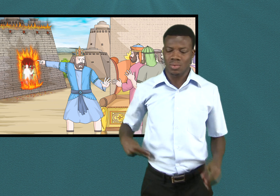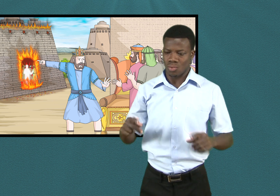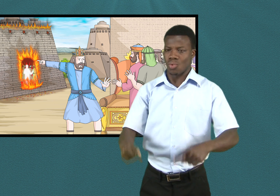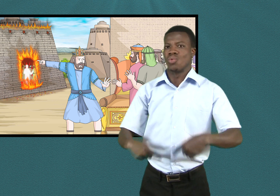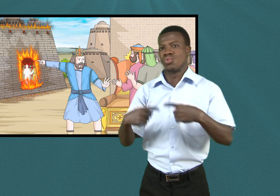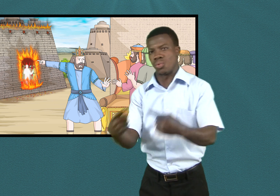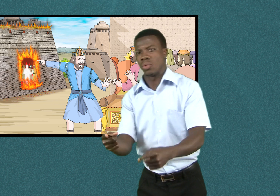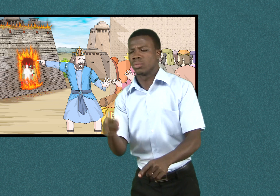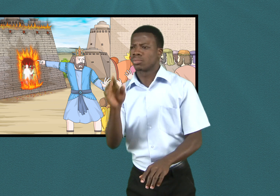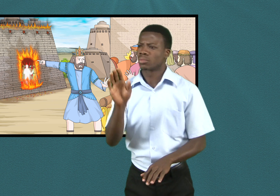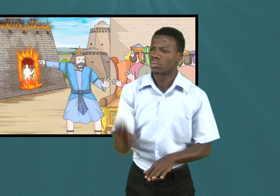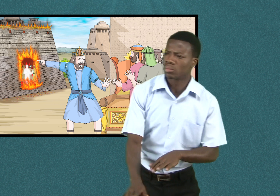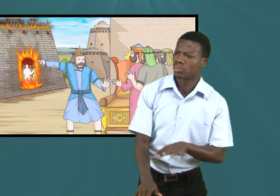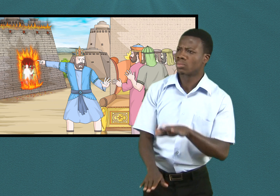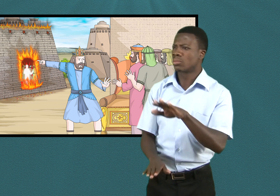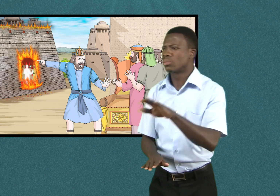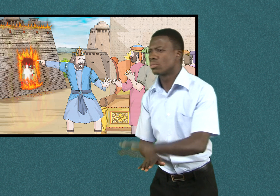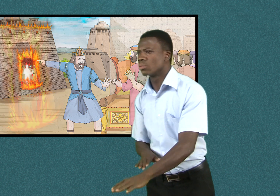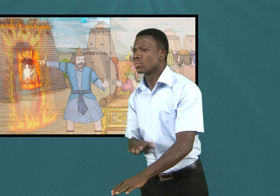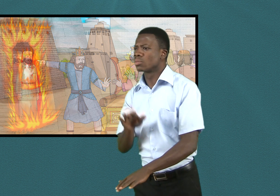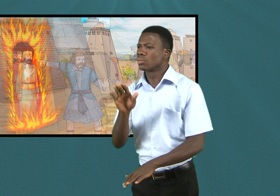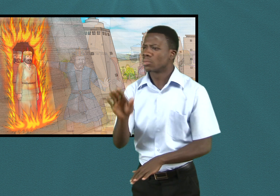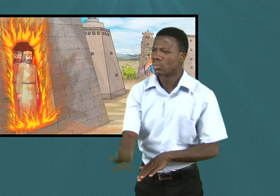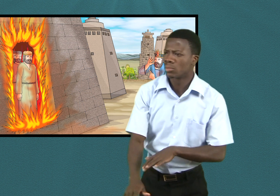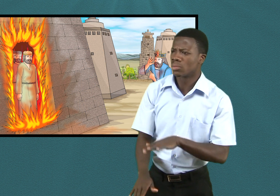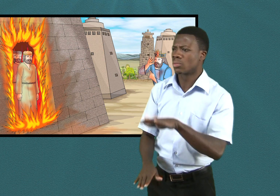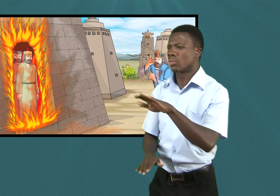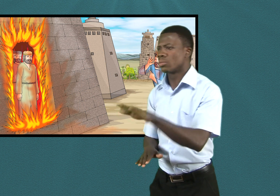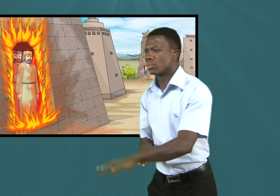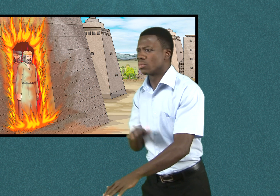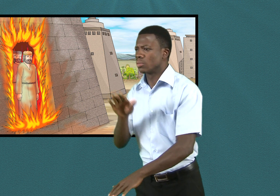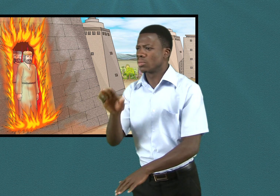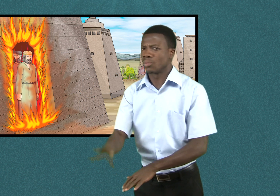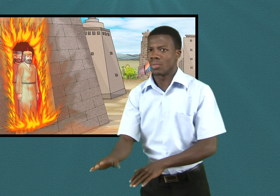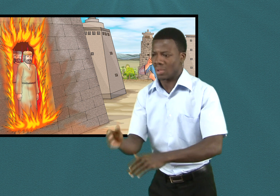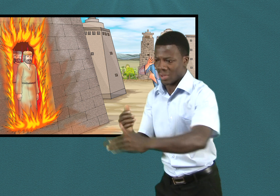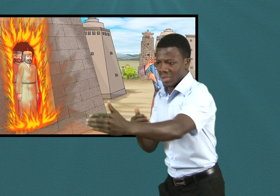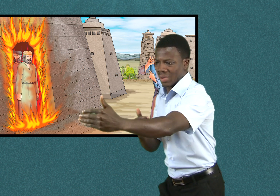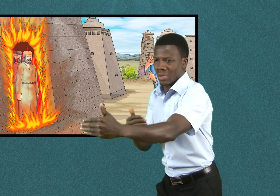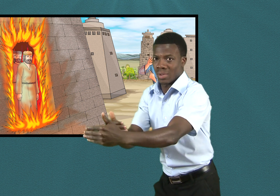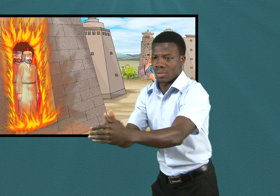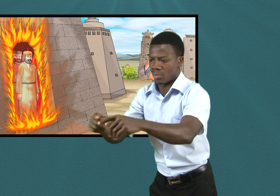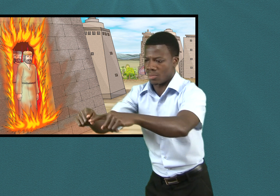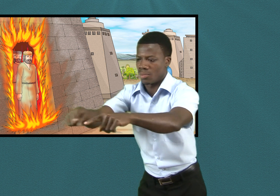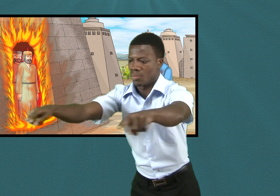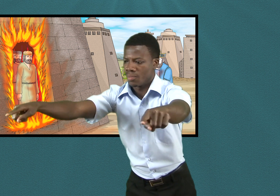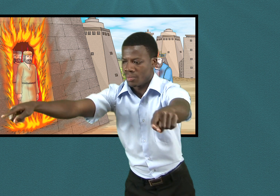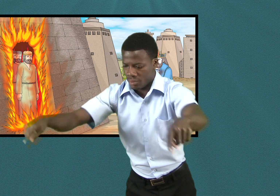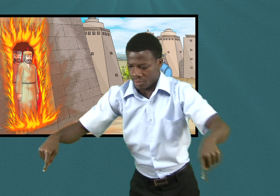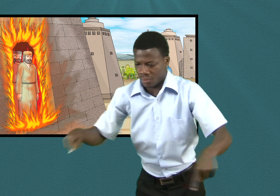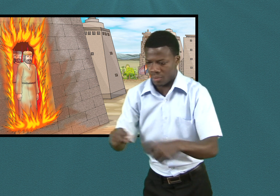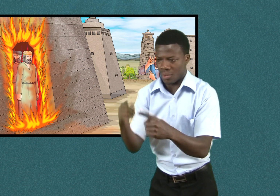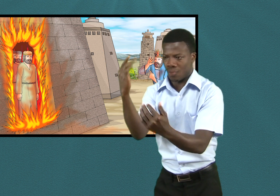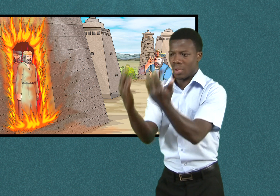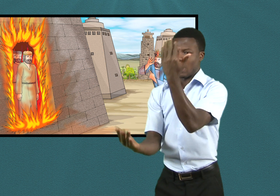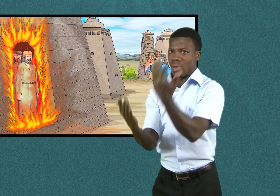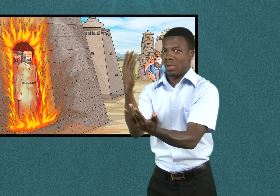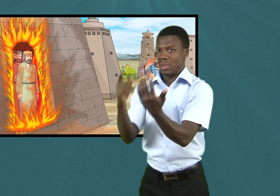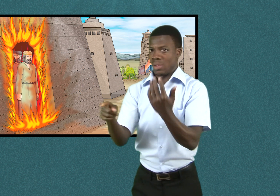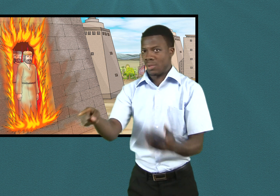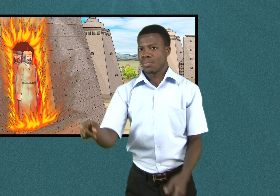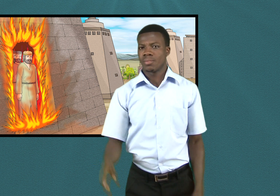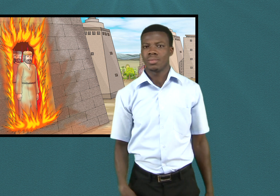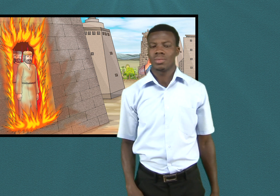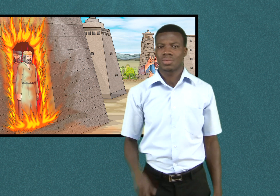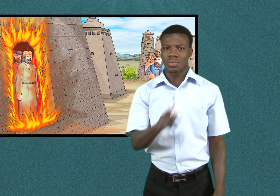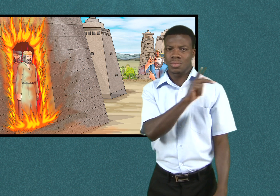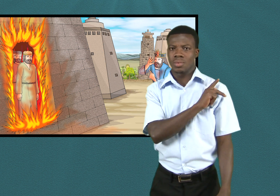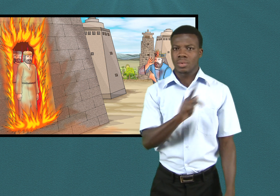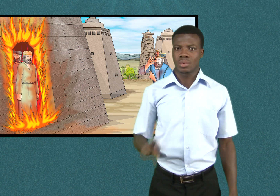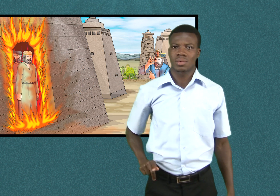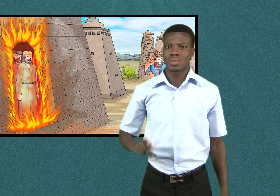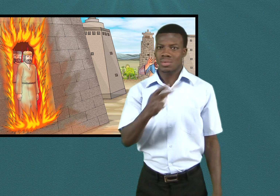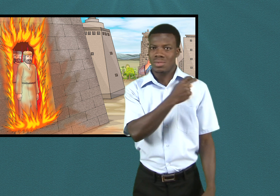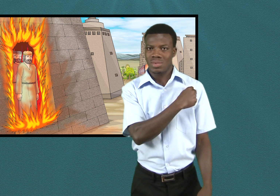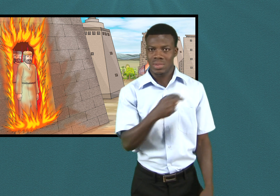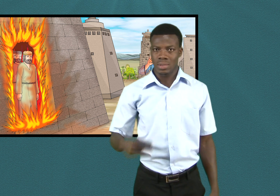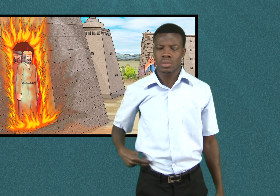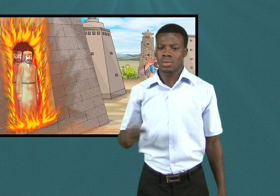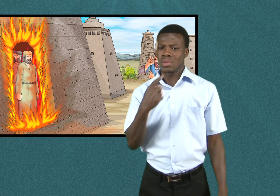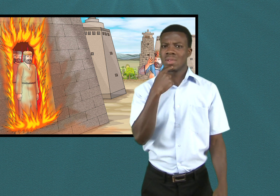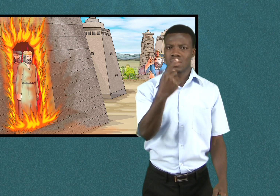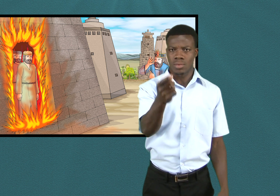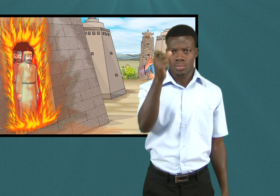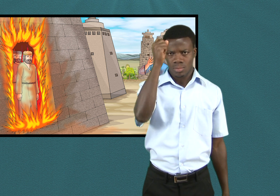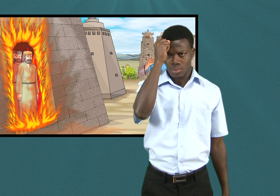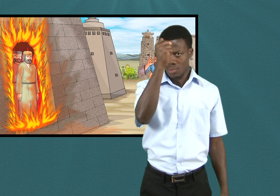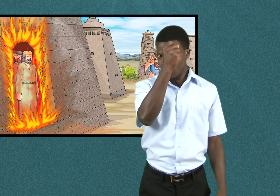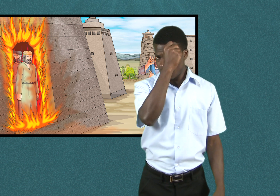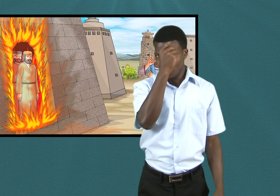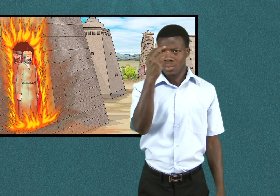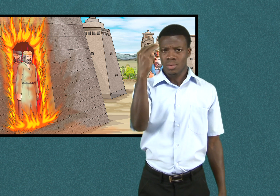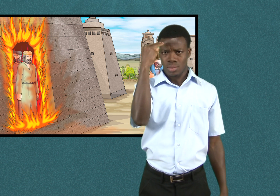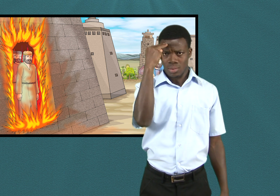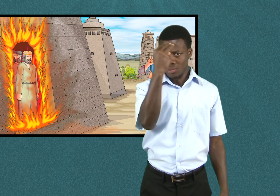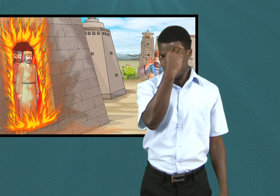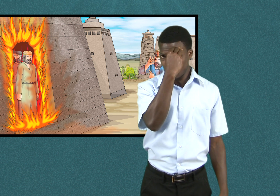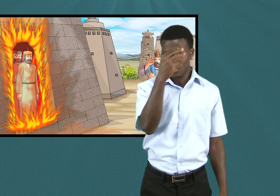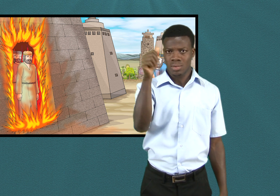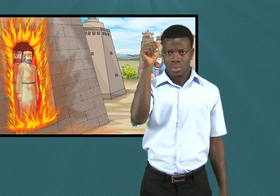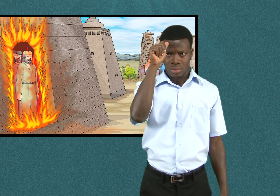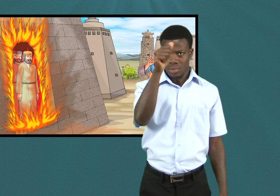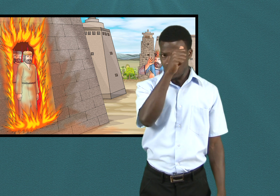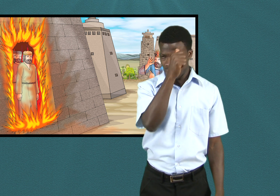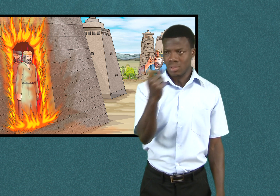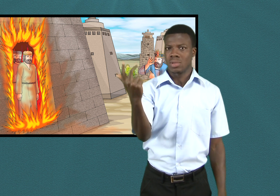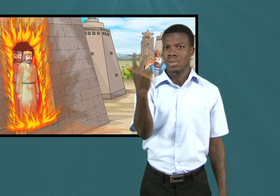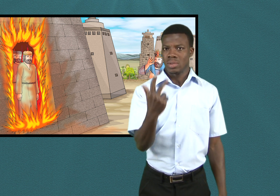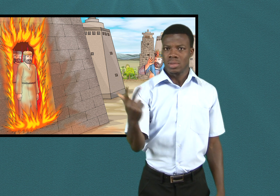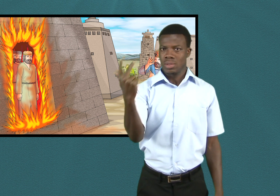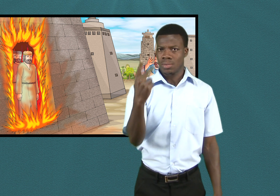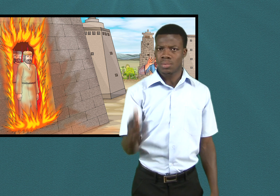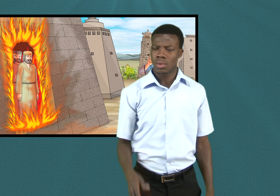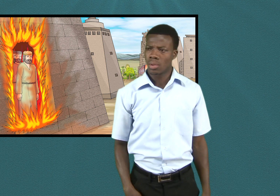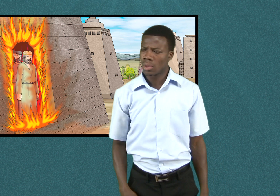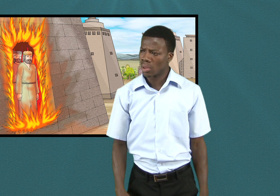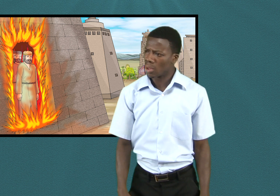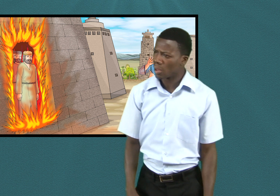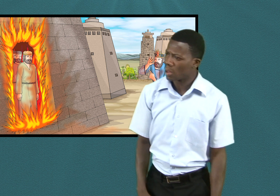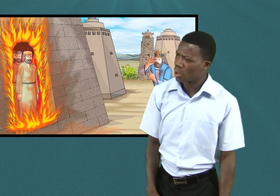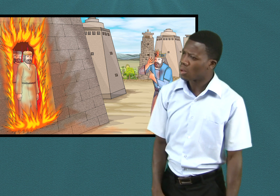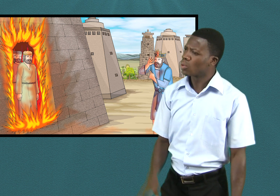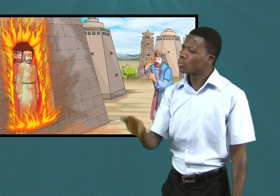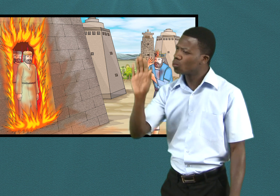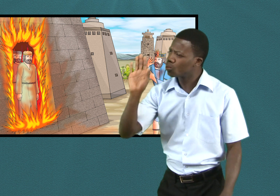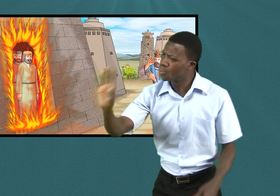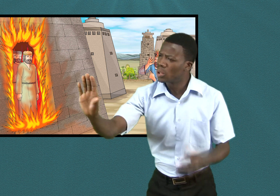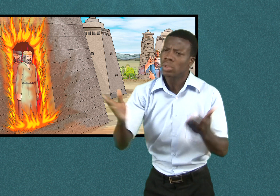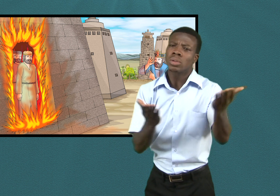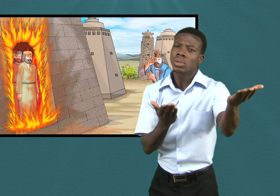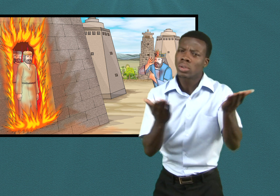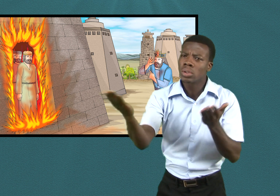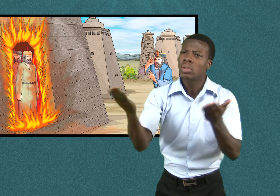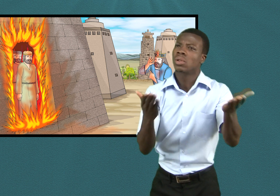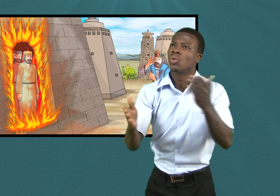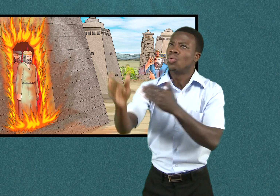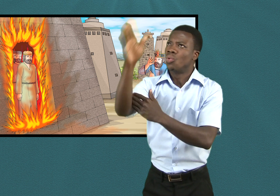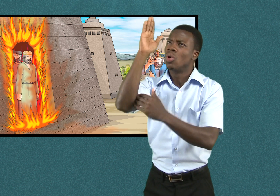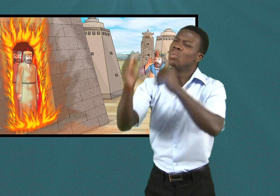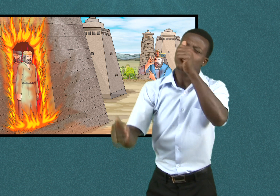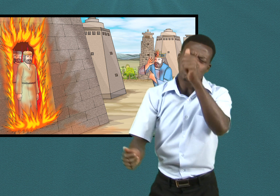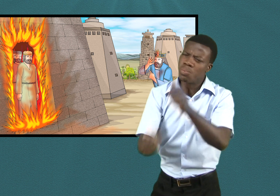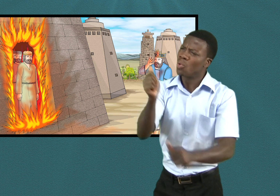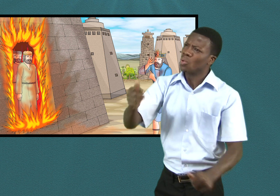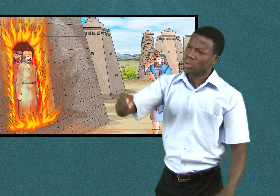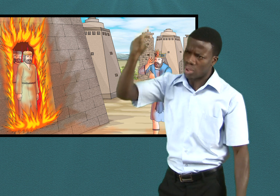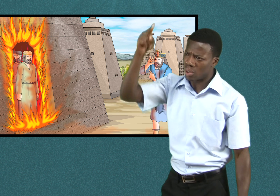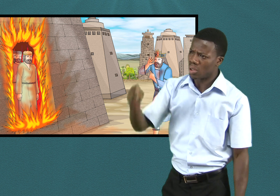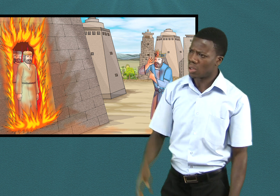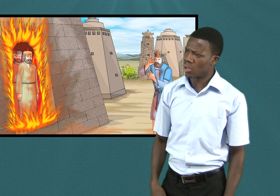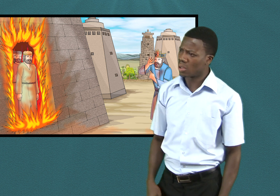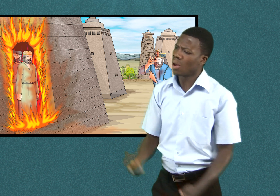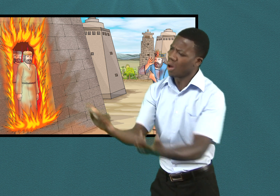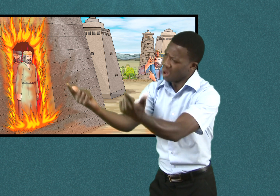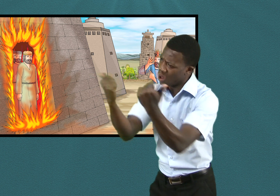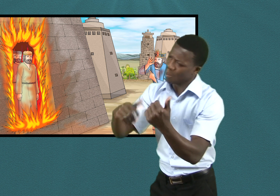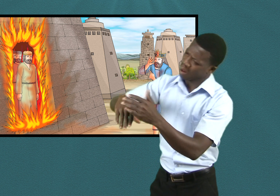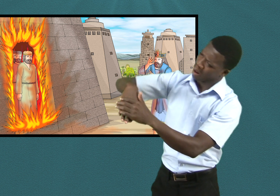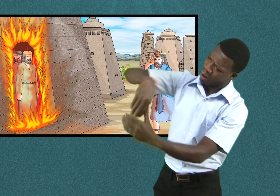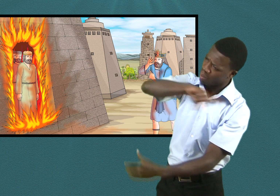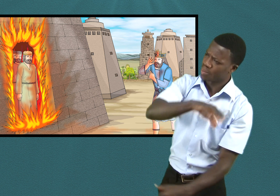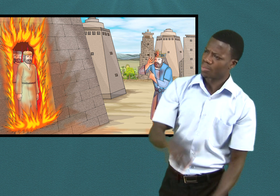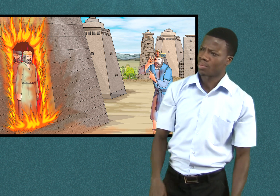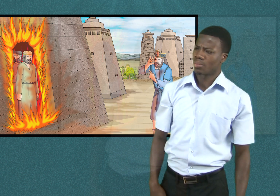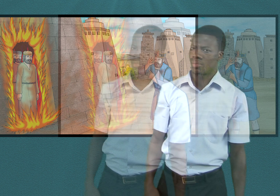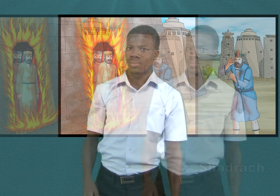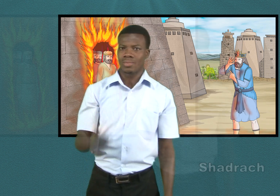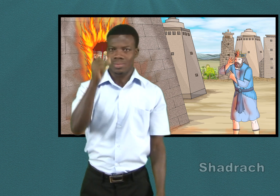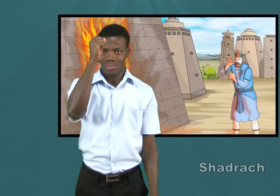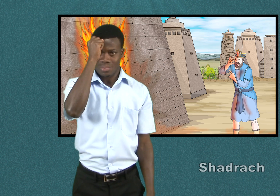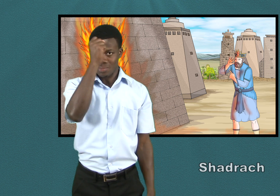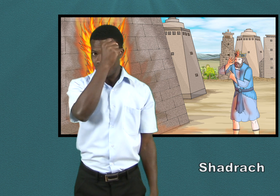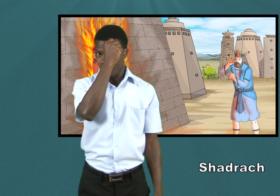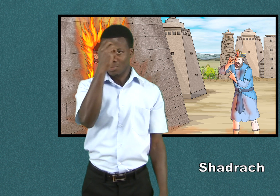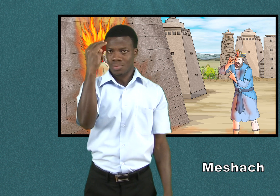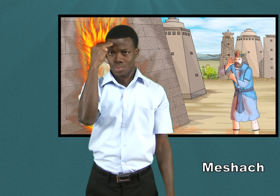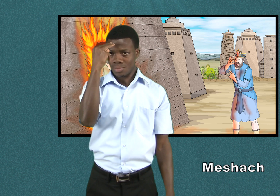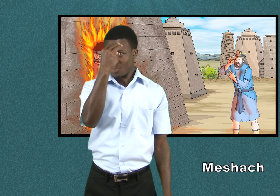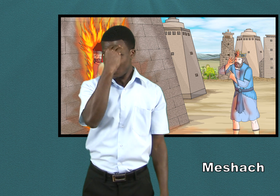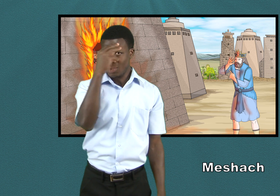“I see four men, unbound and unharmed, walking around in the fire—and the fourth looks like a son of the gods!”